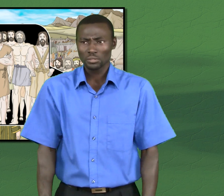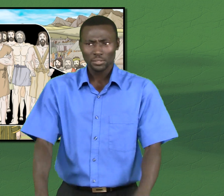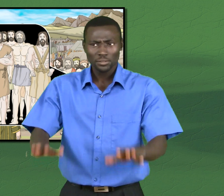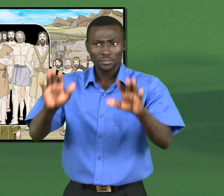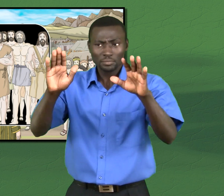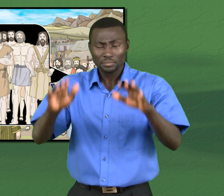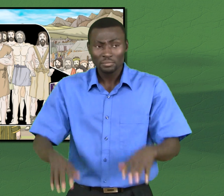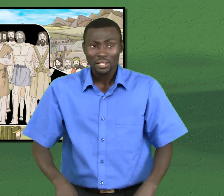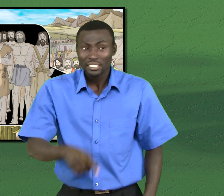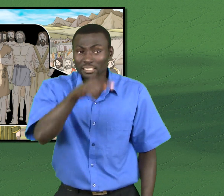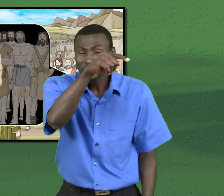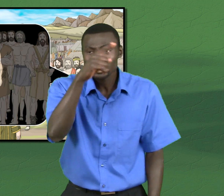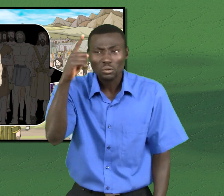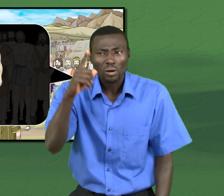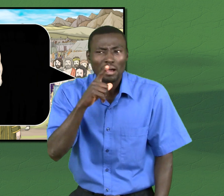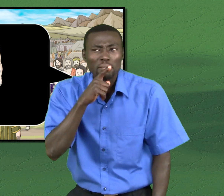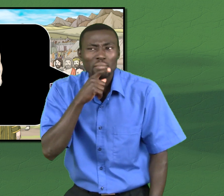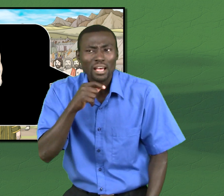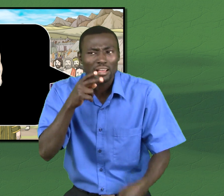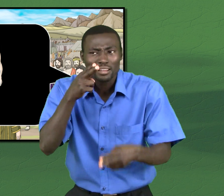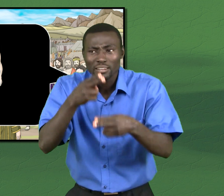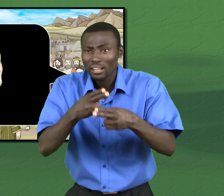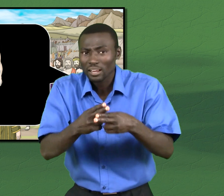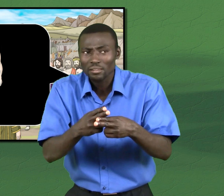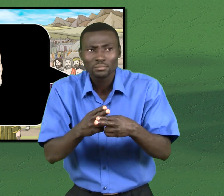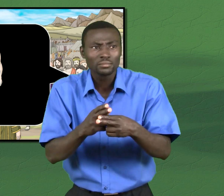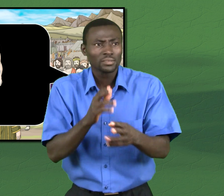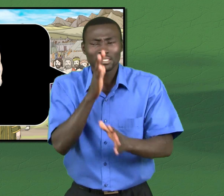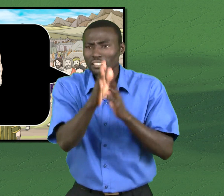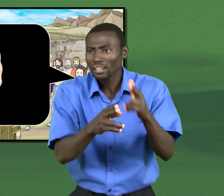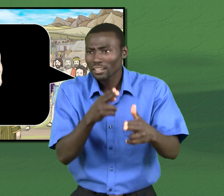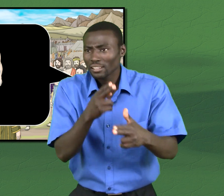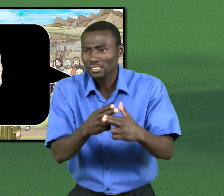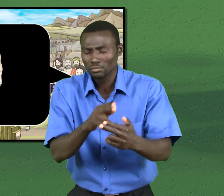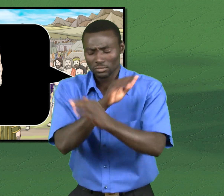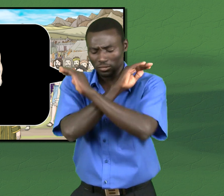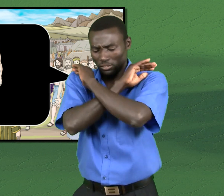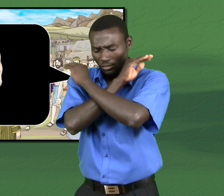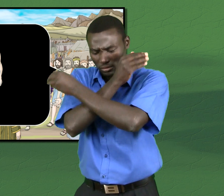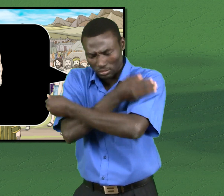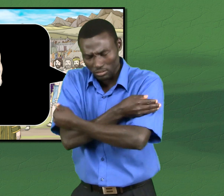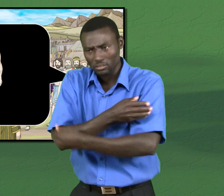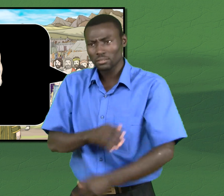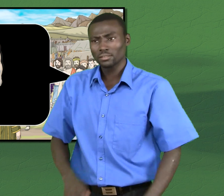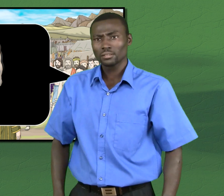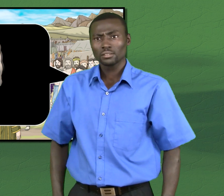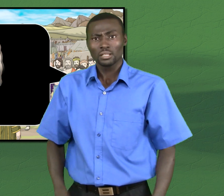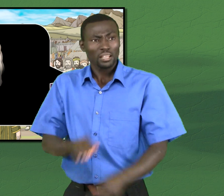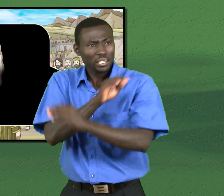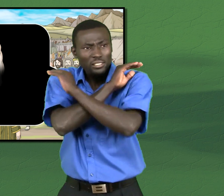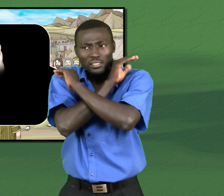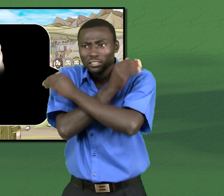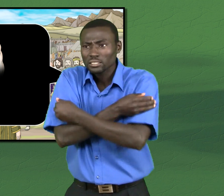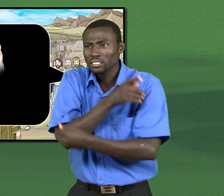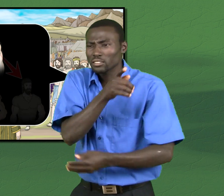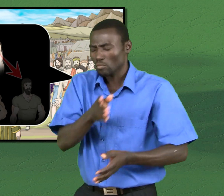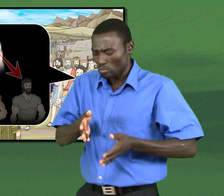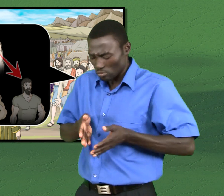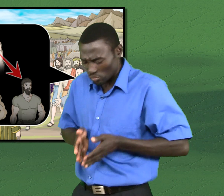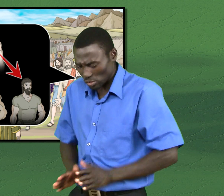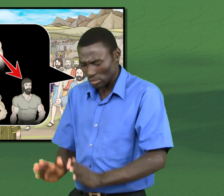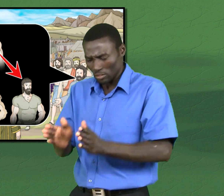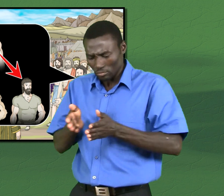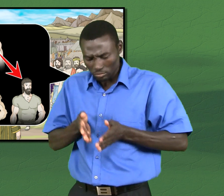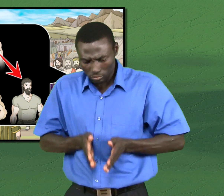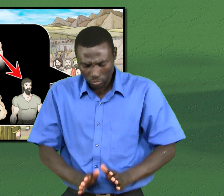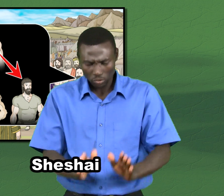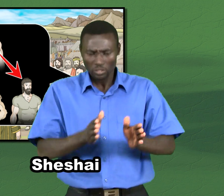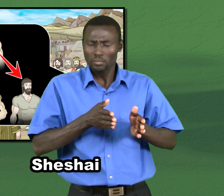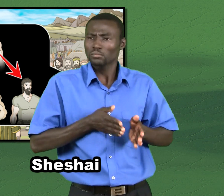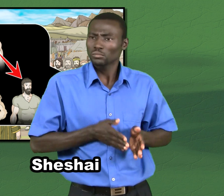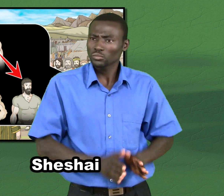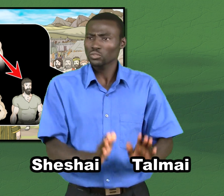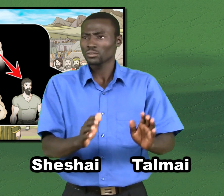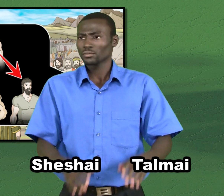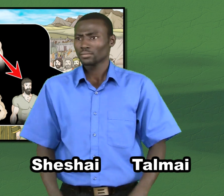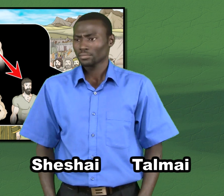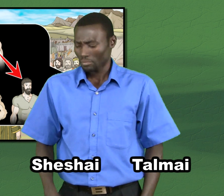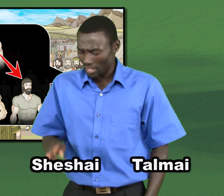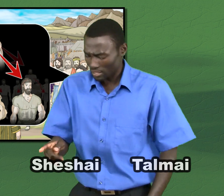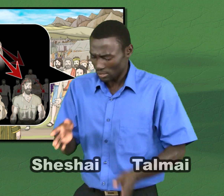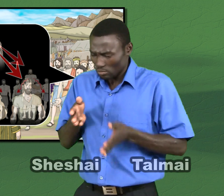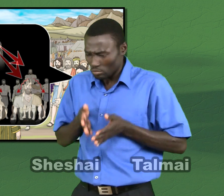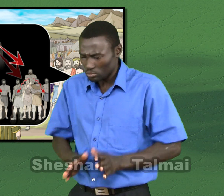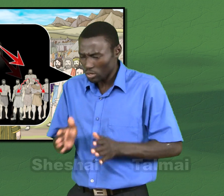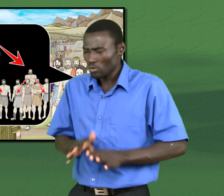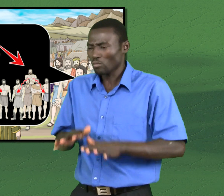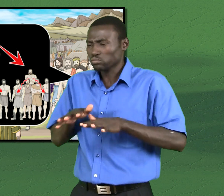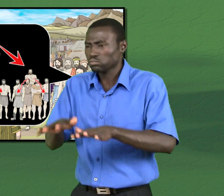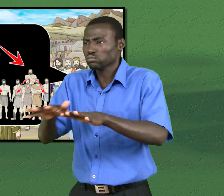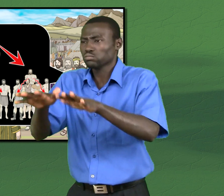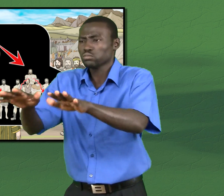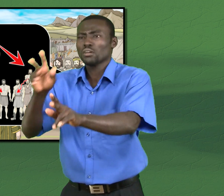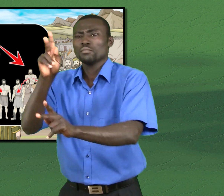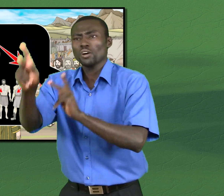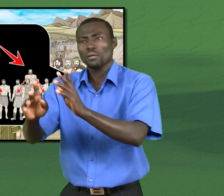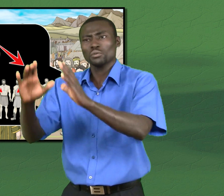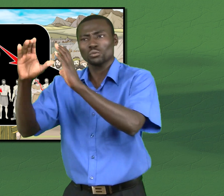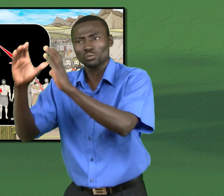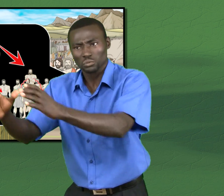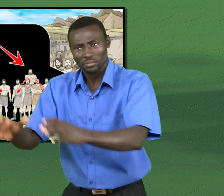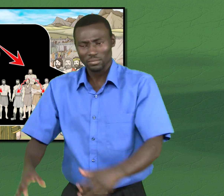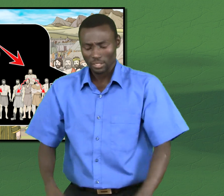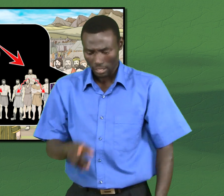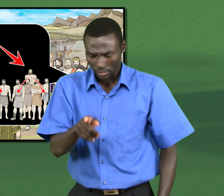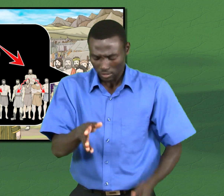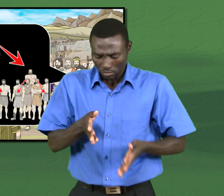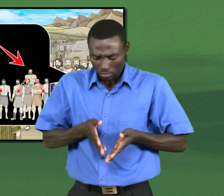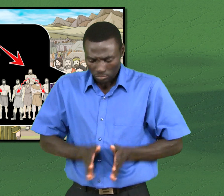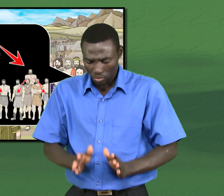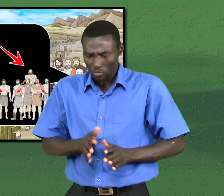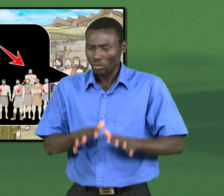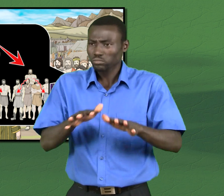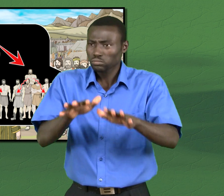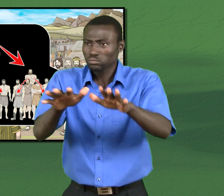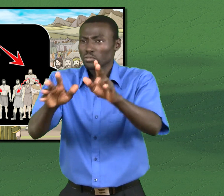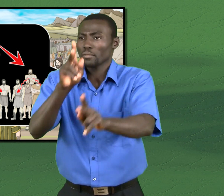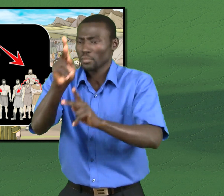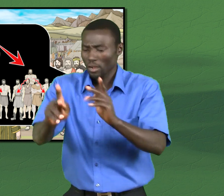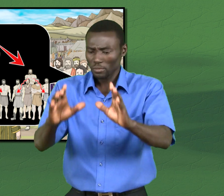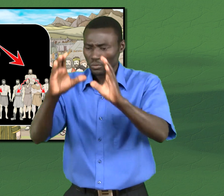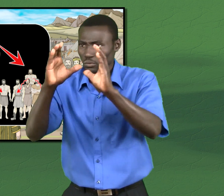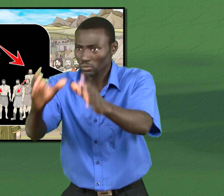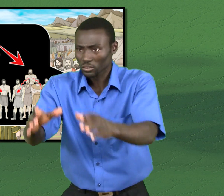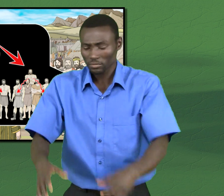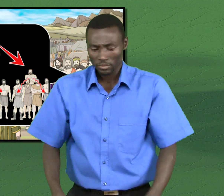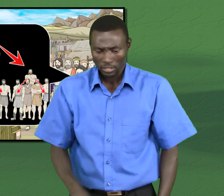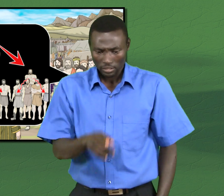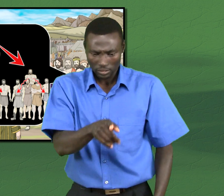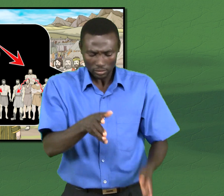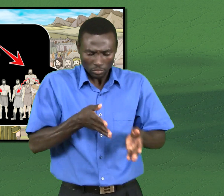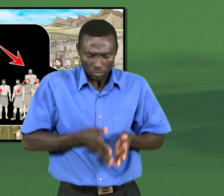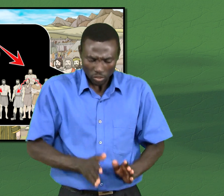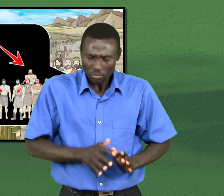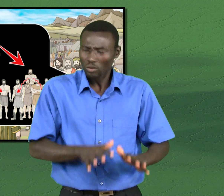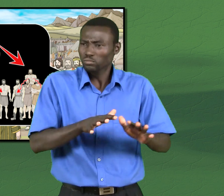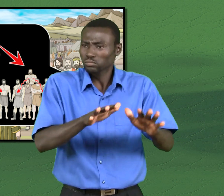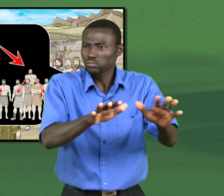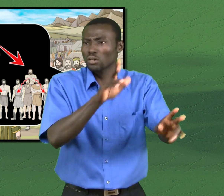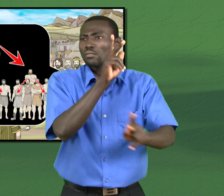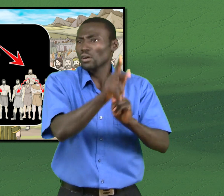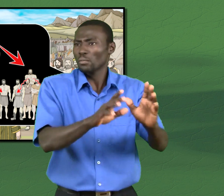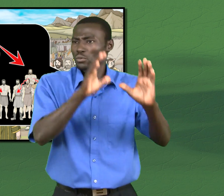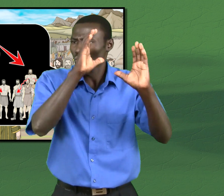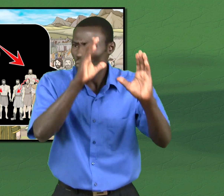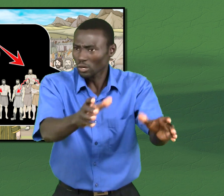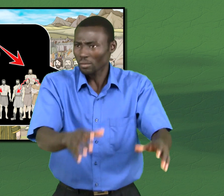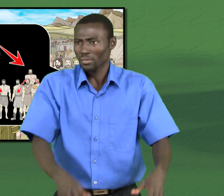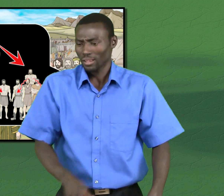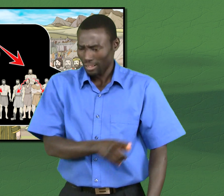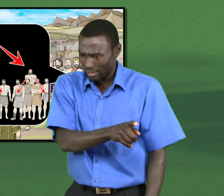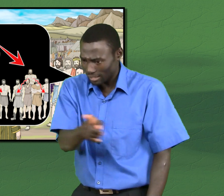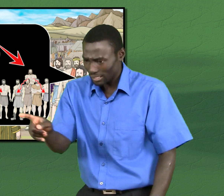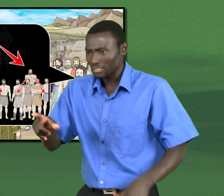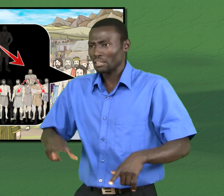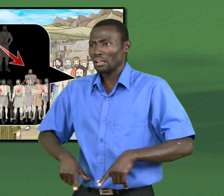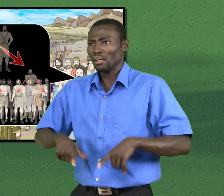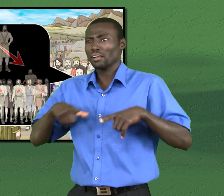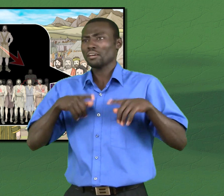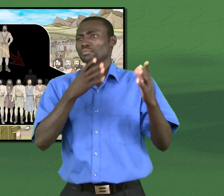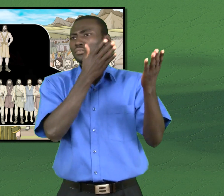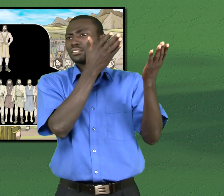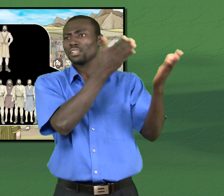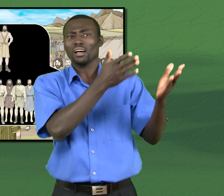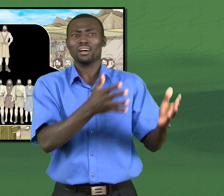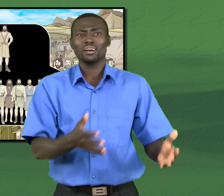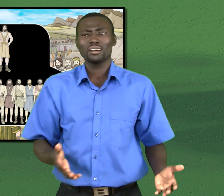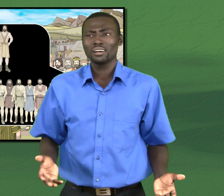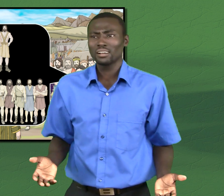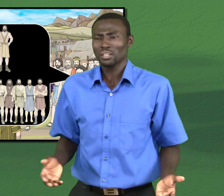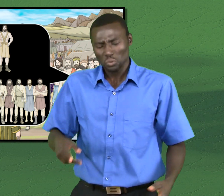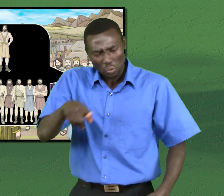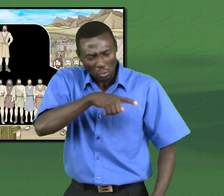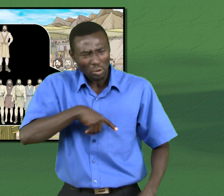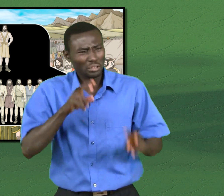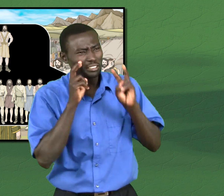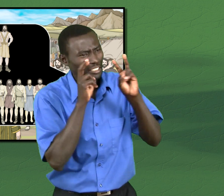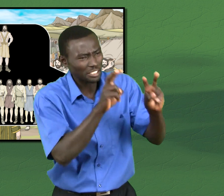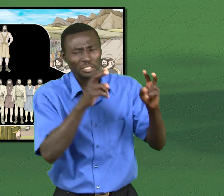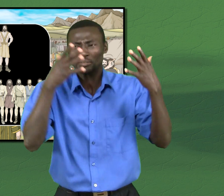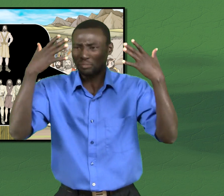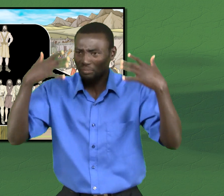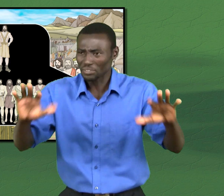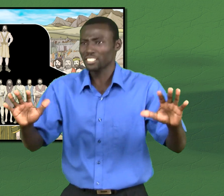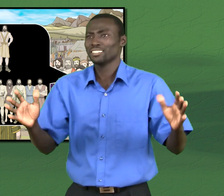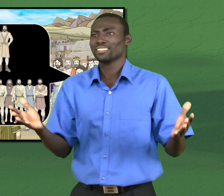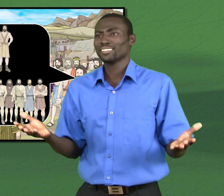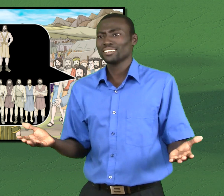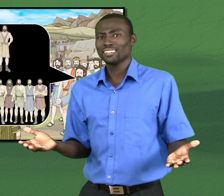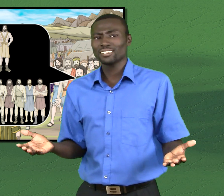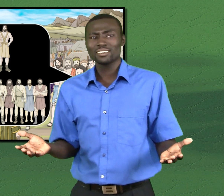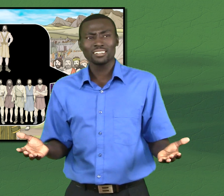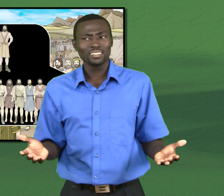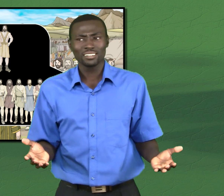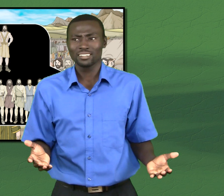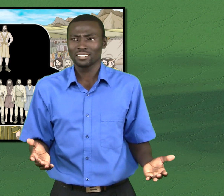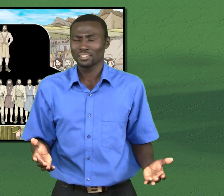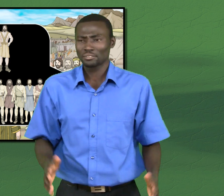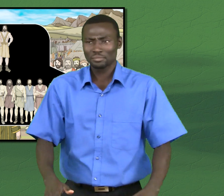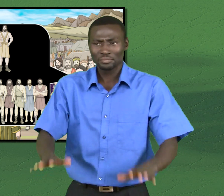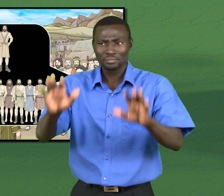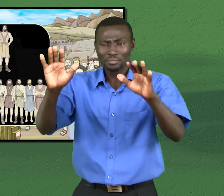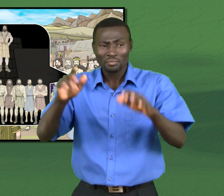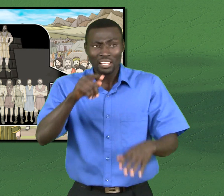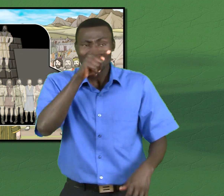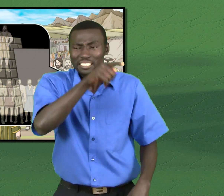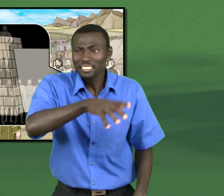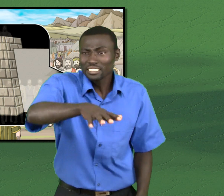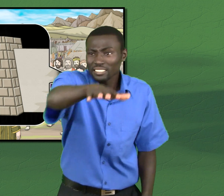We even saw the descendants of Anak there.